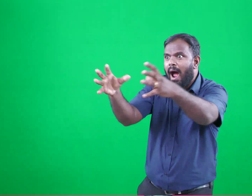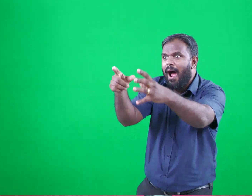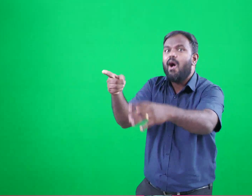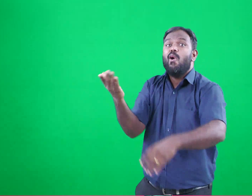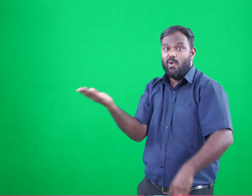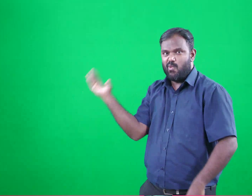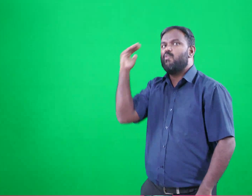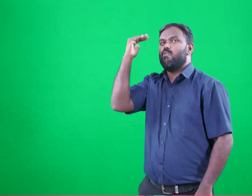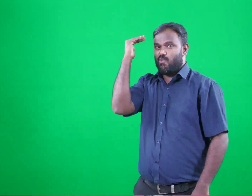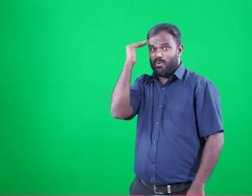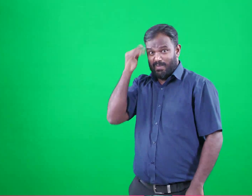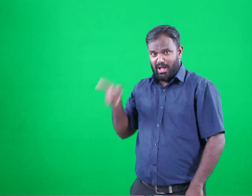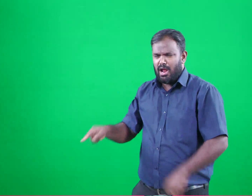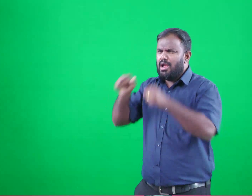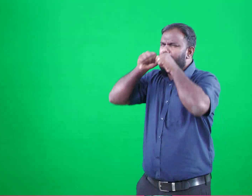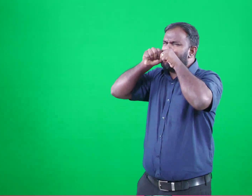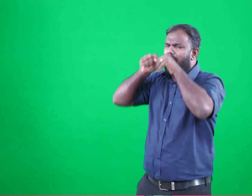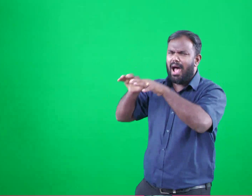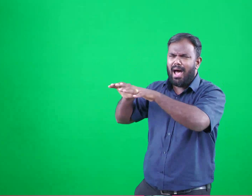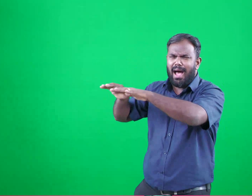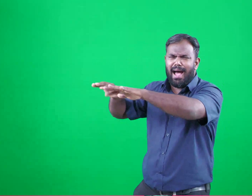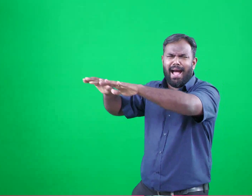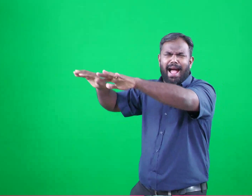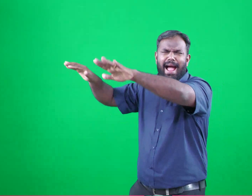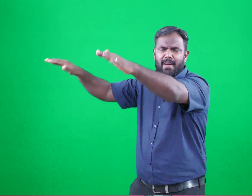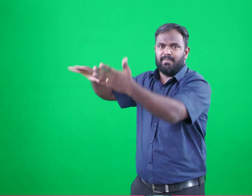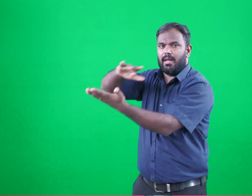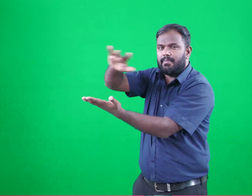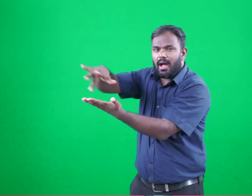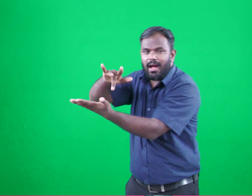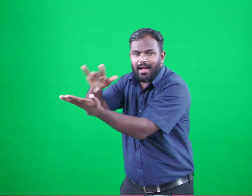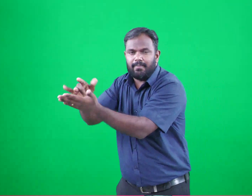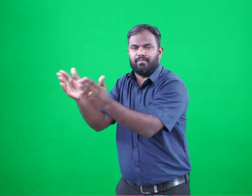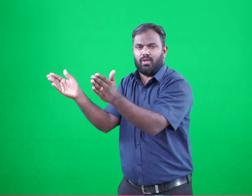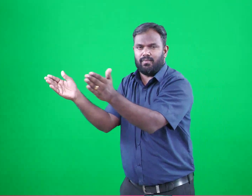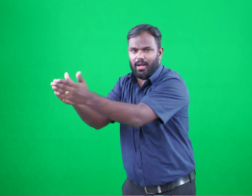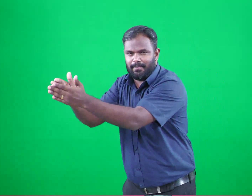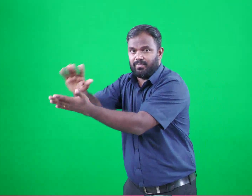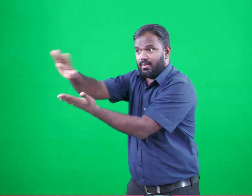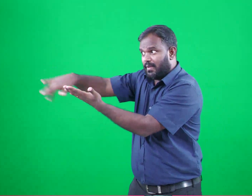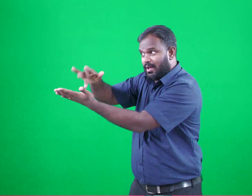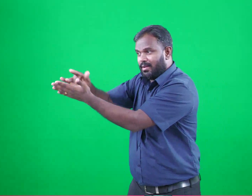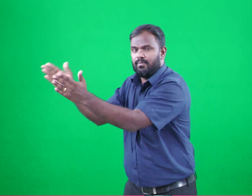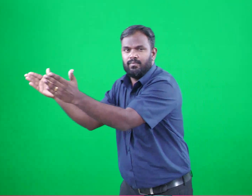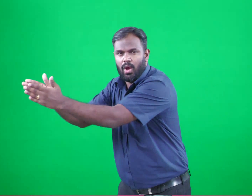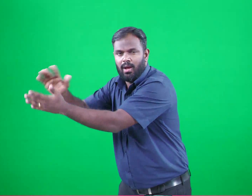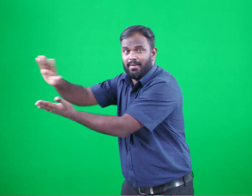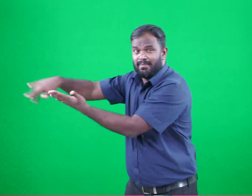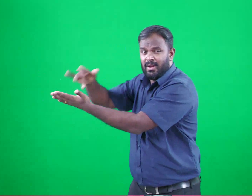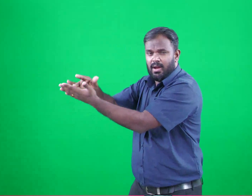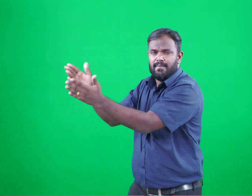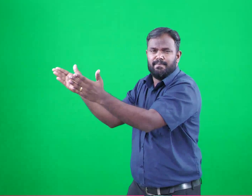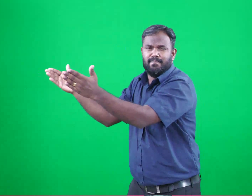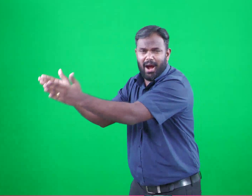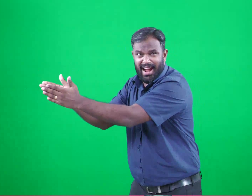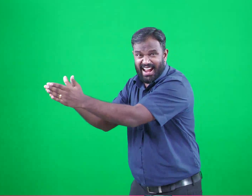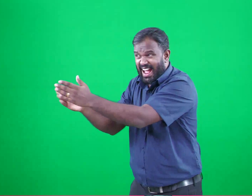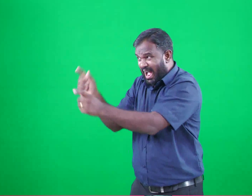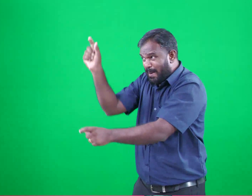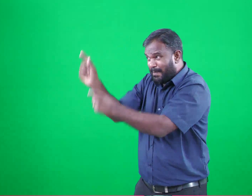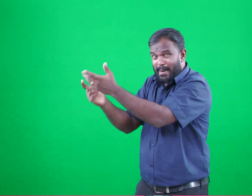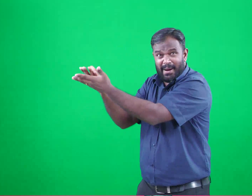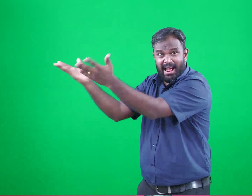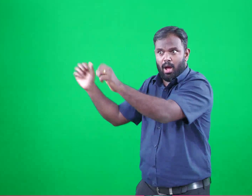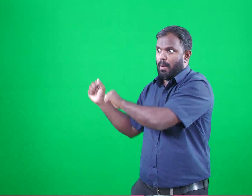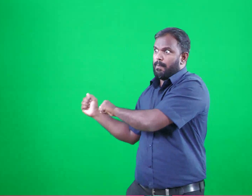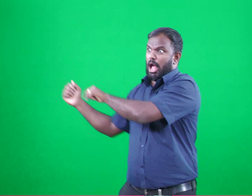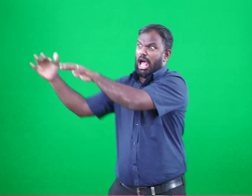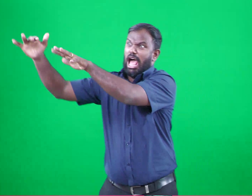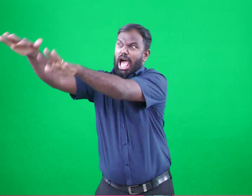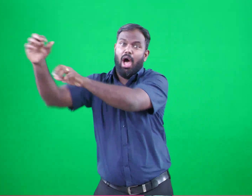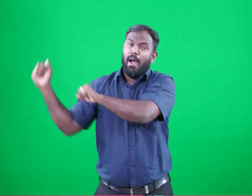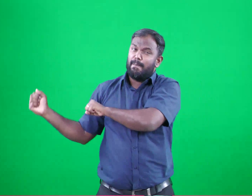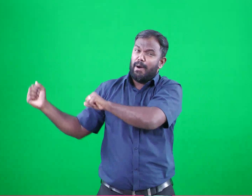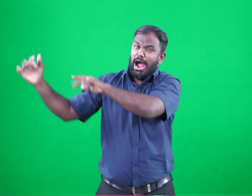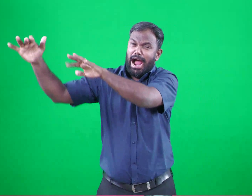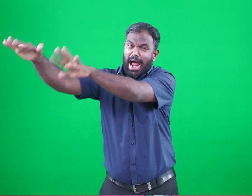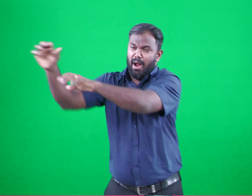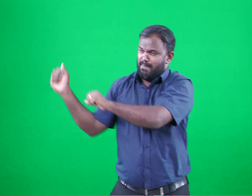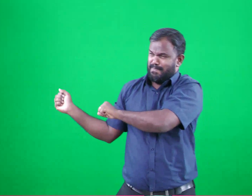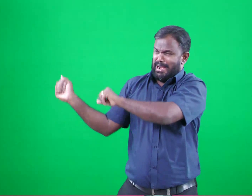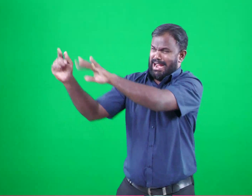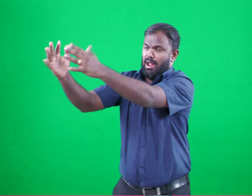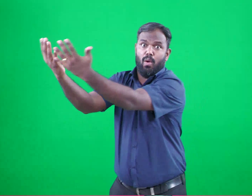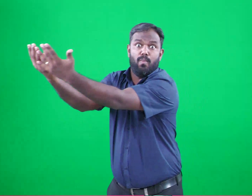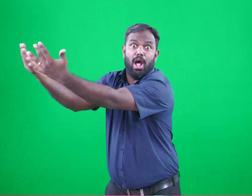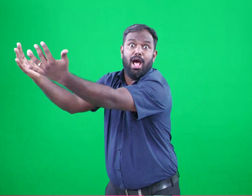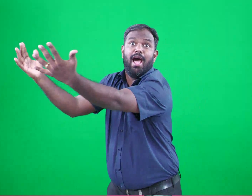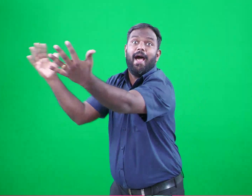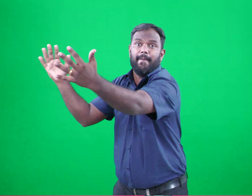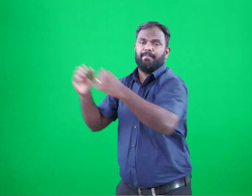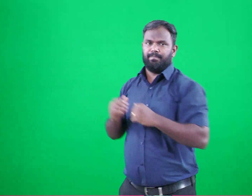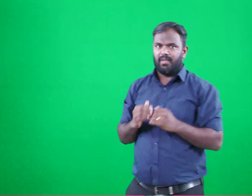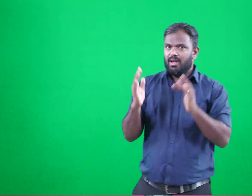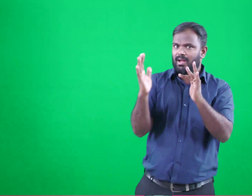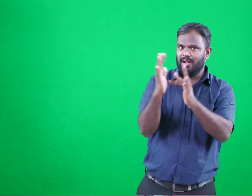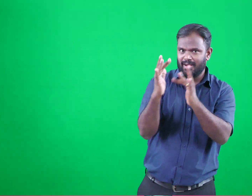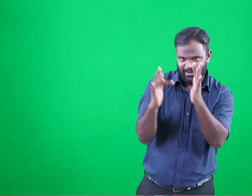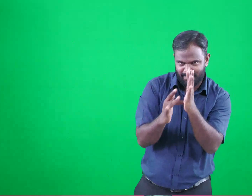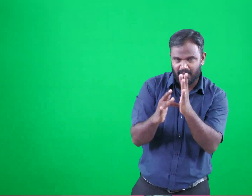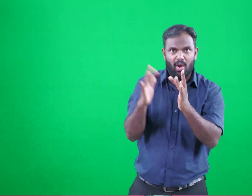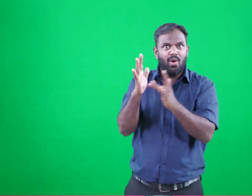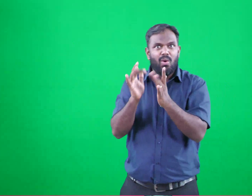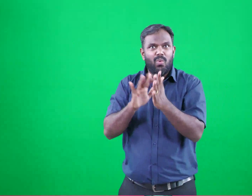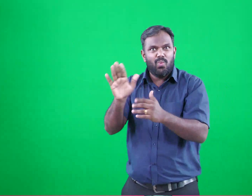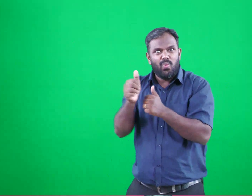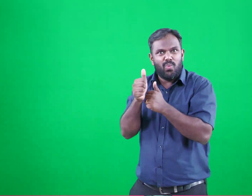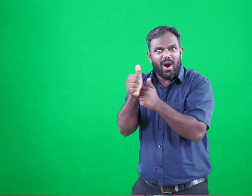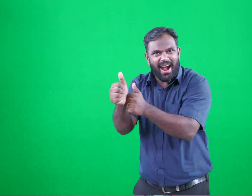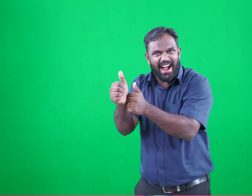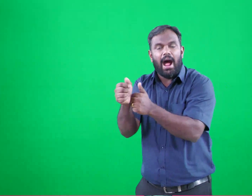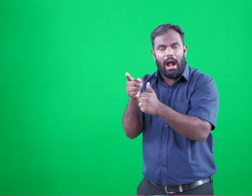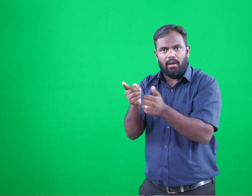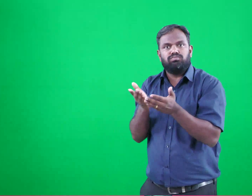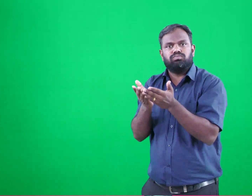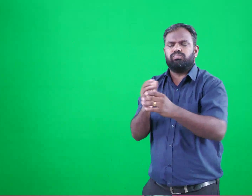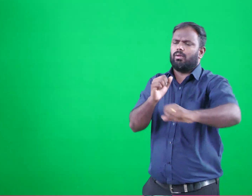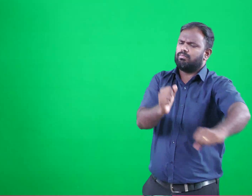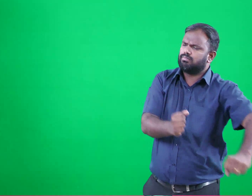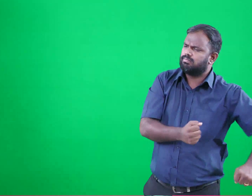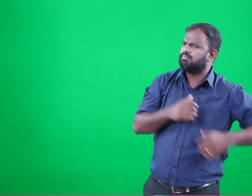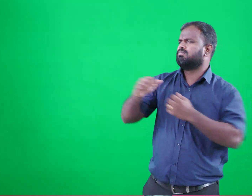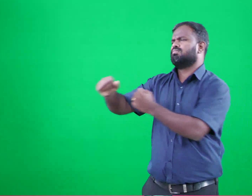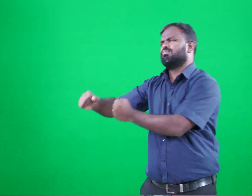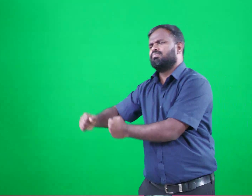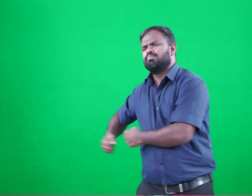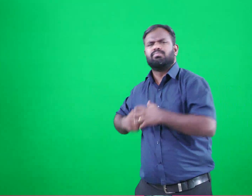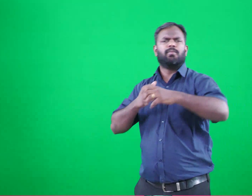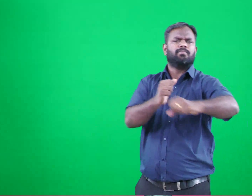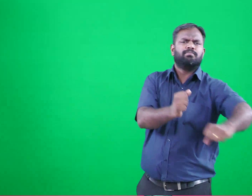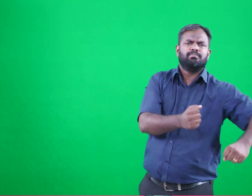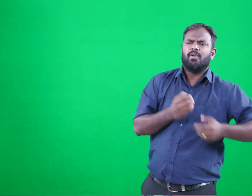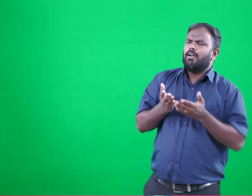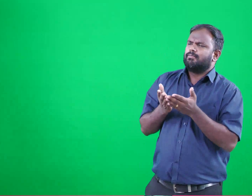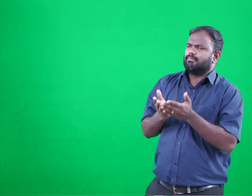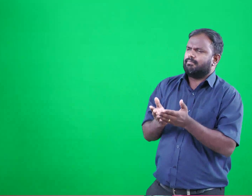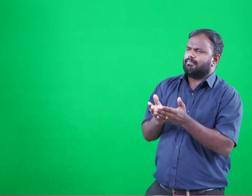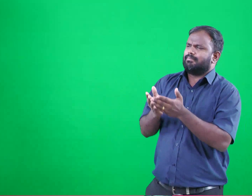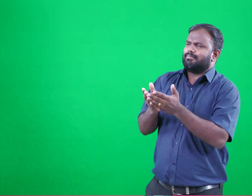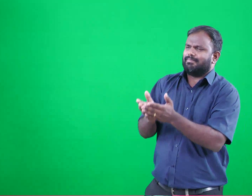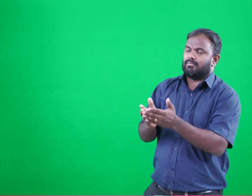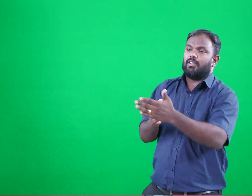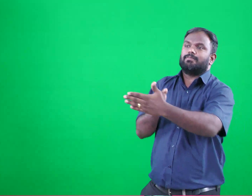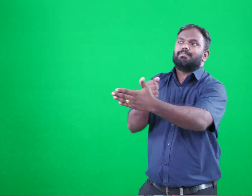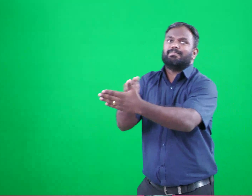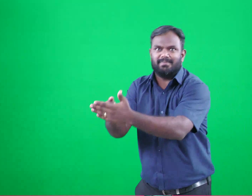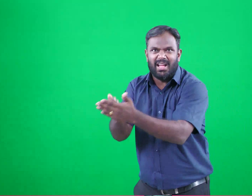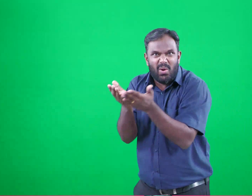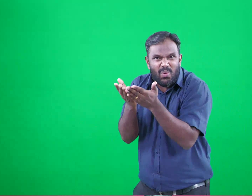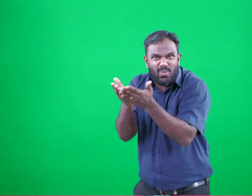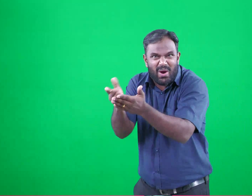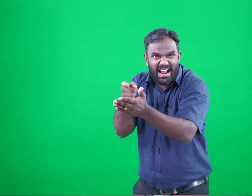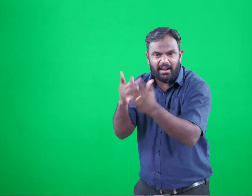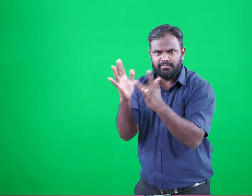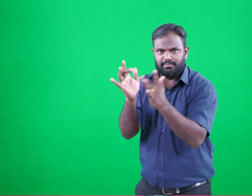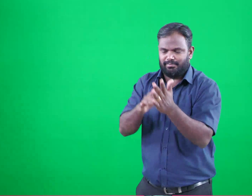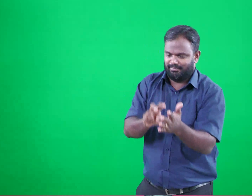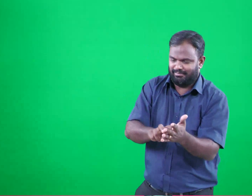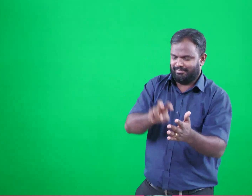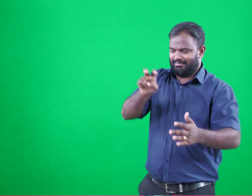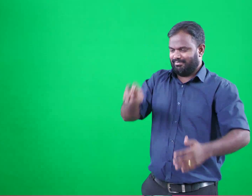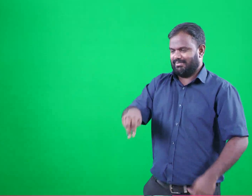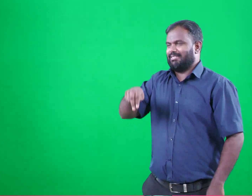They ran together on foot from all the towns and arrived before them.